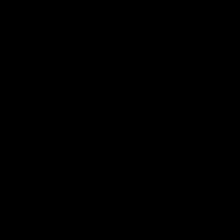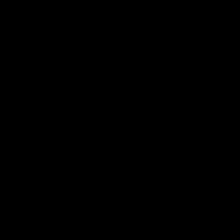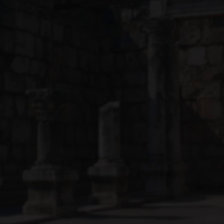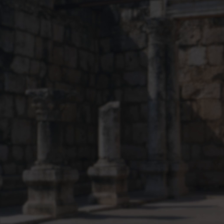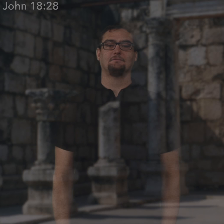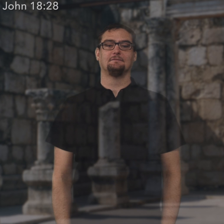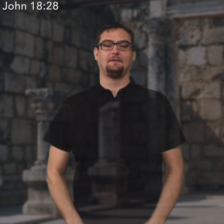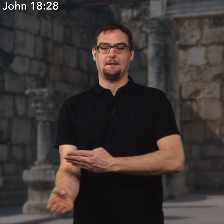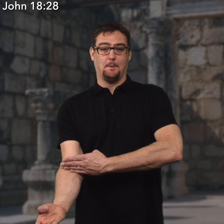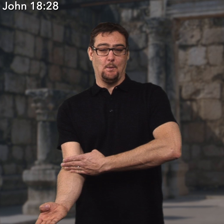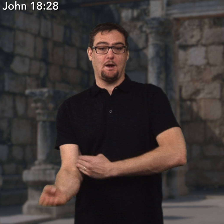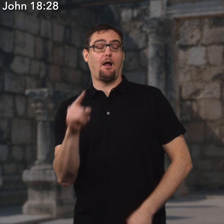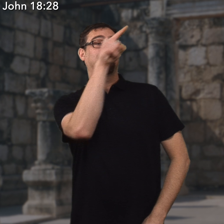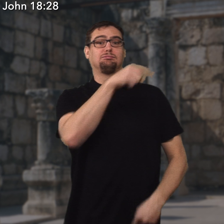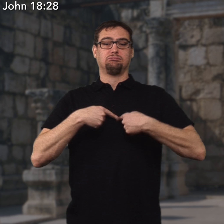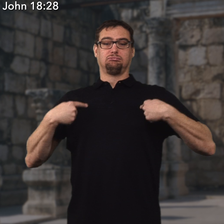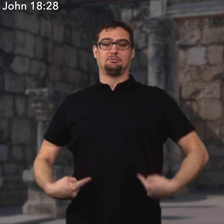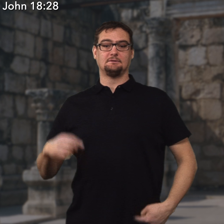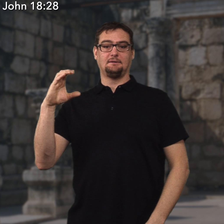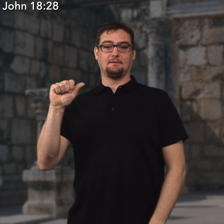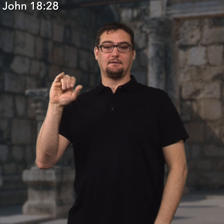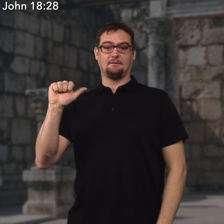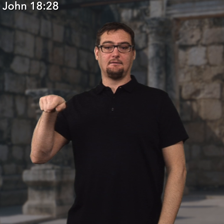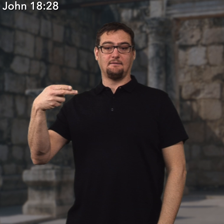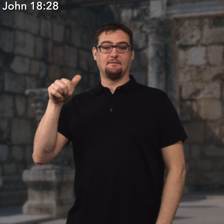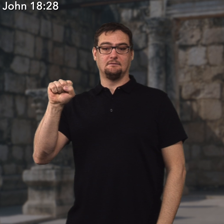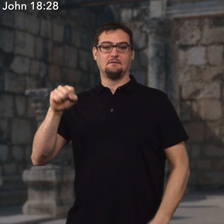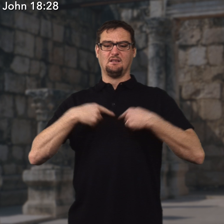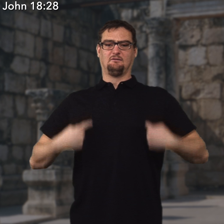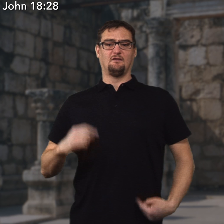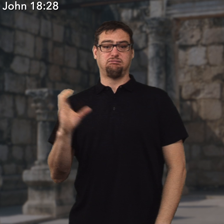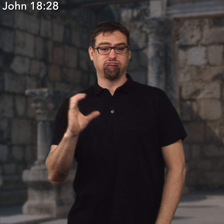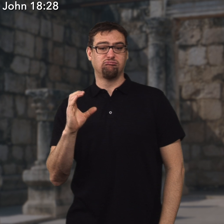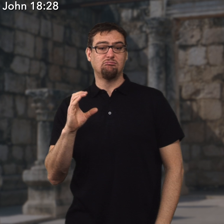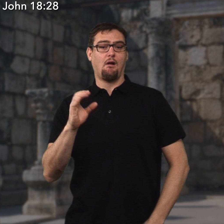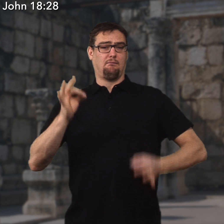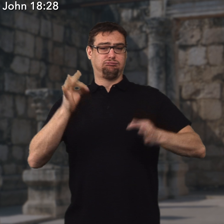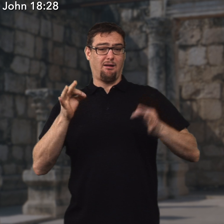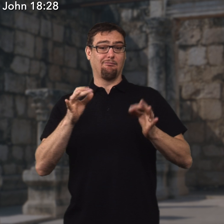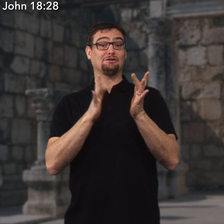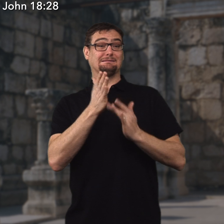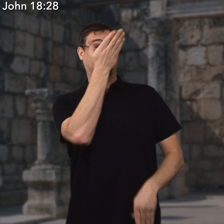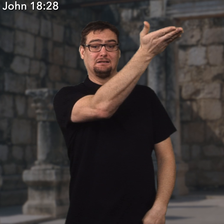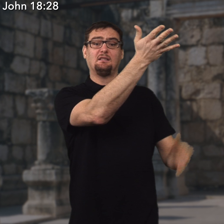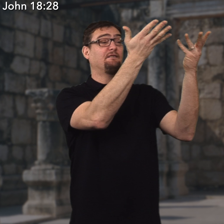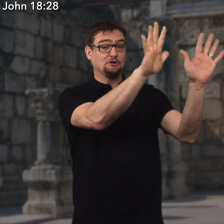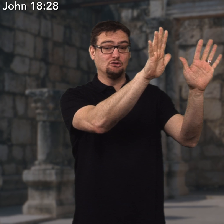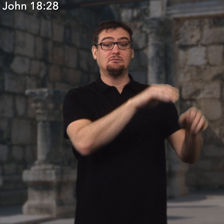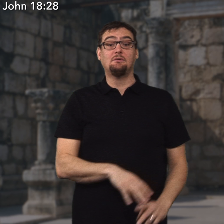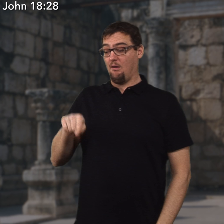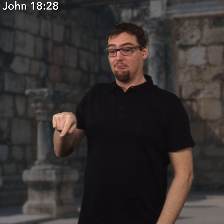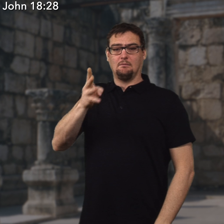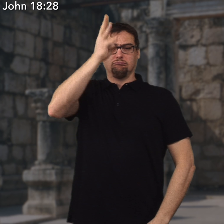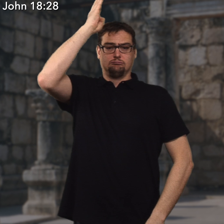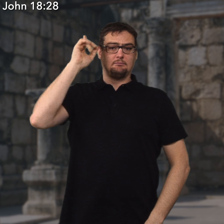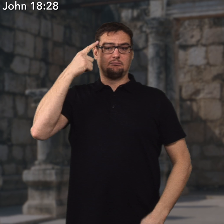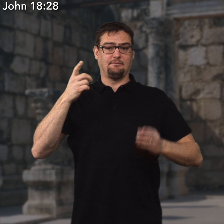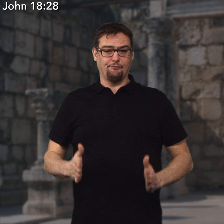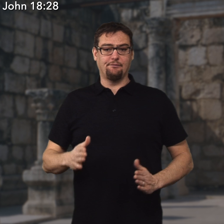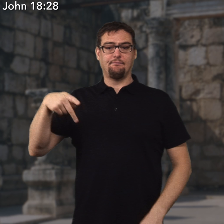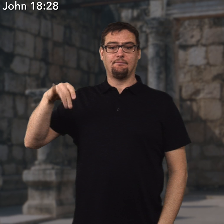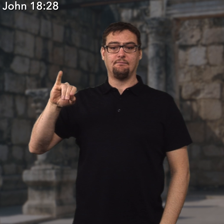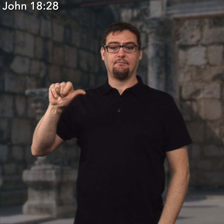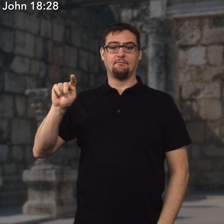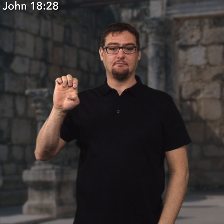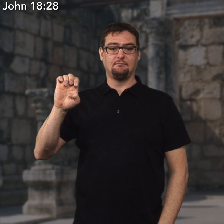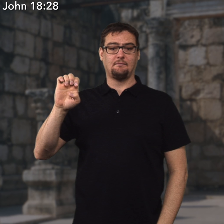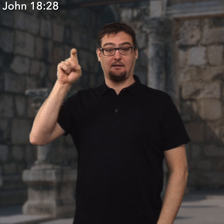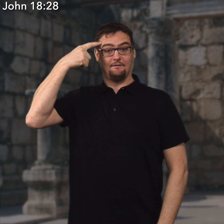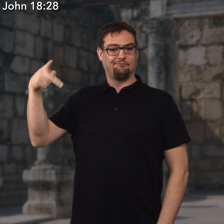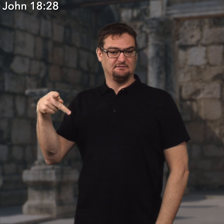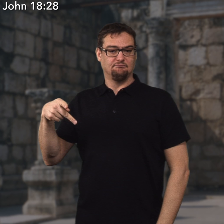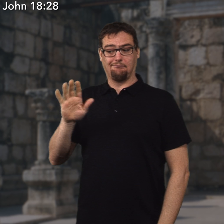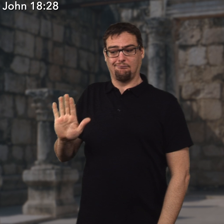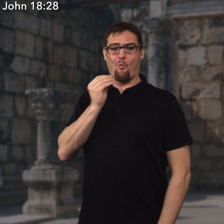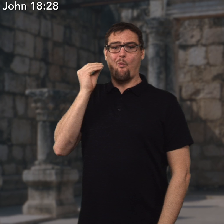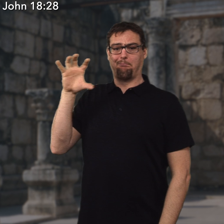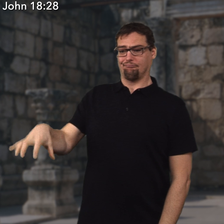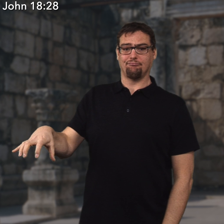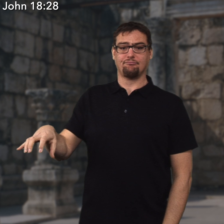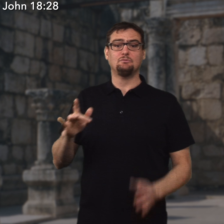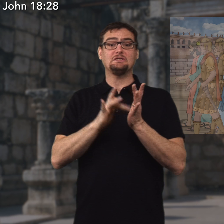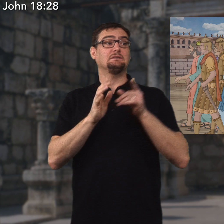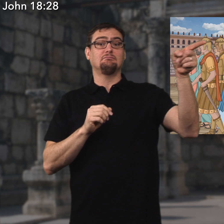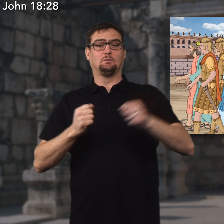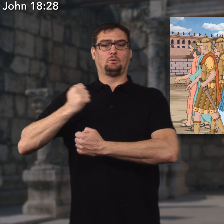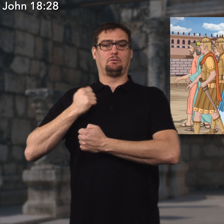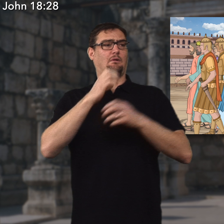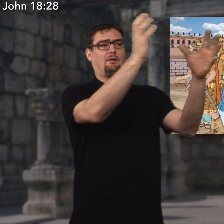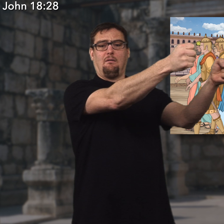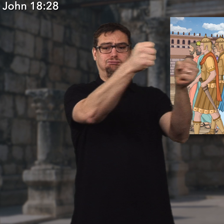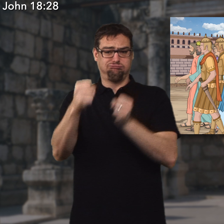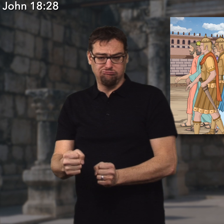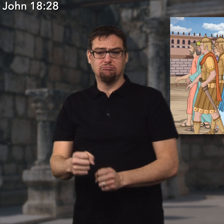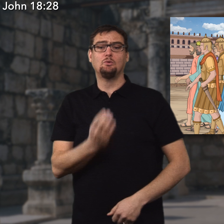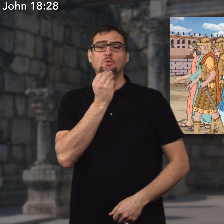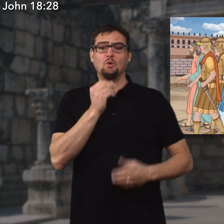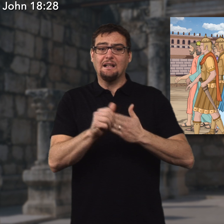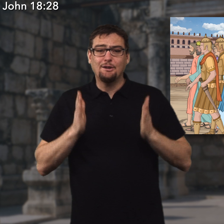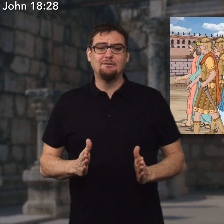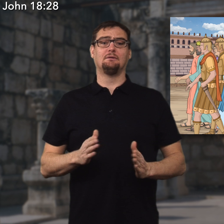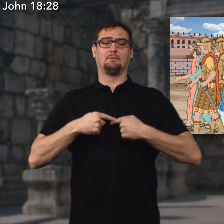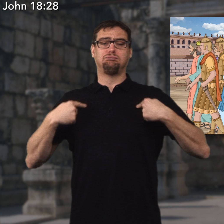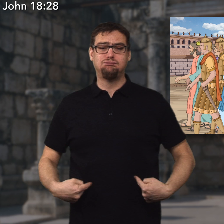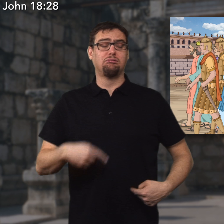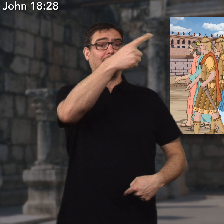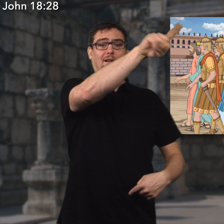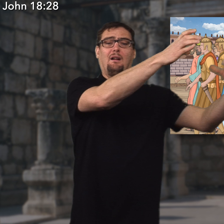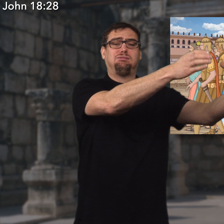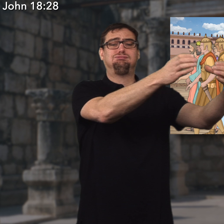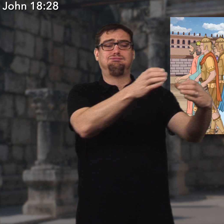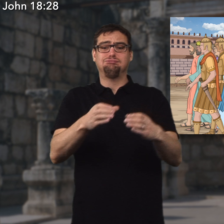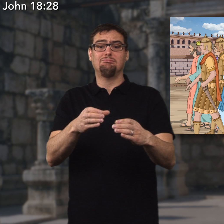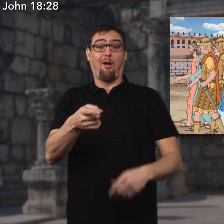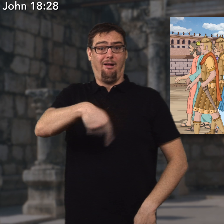Then they led Jesus away from Caiaphas into the Praetorium.